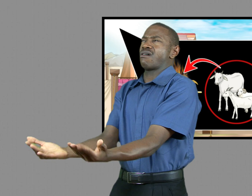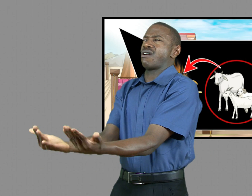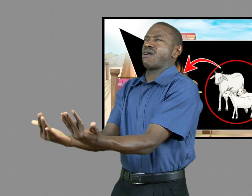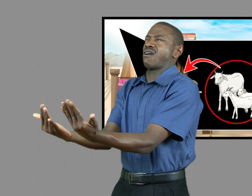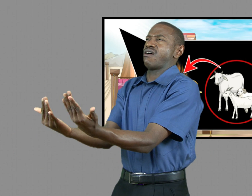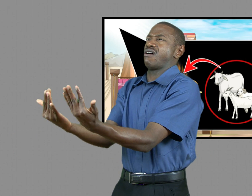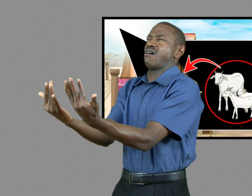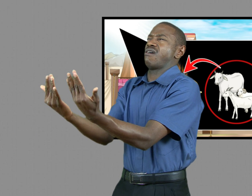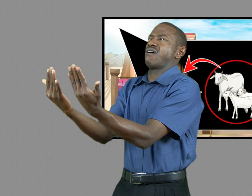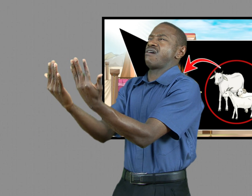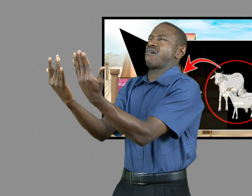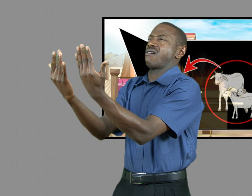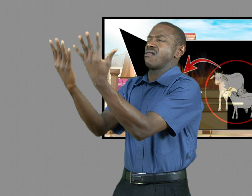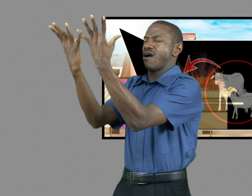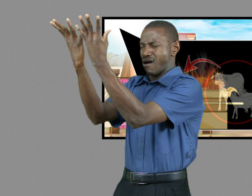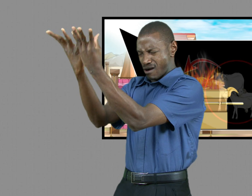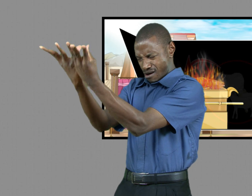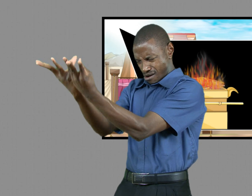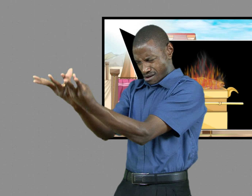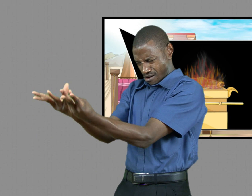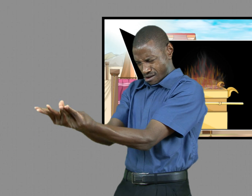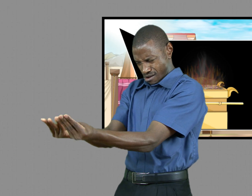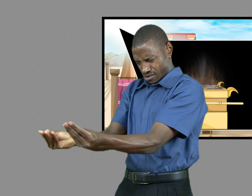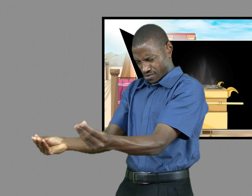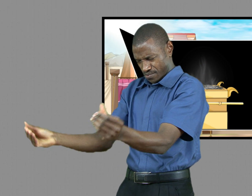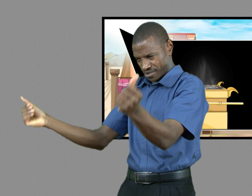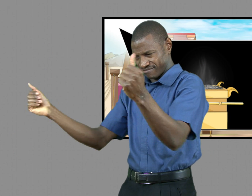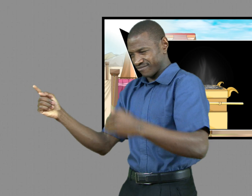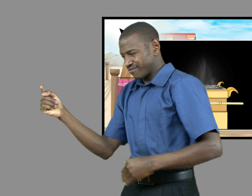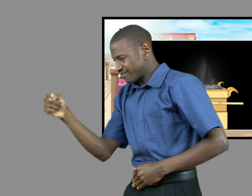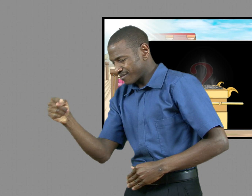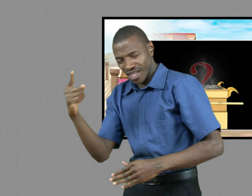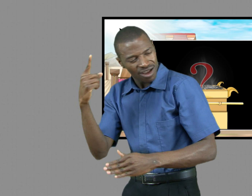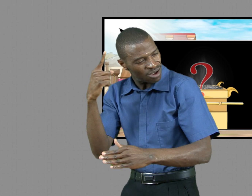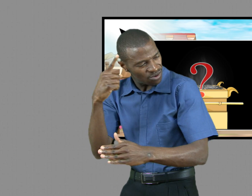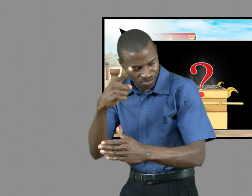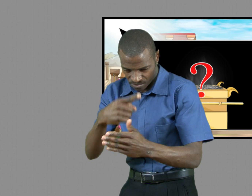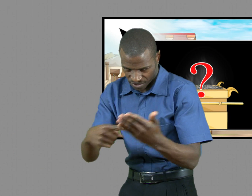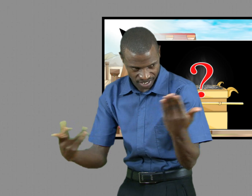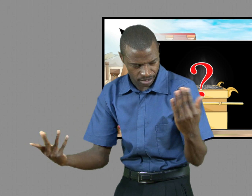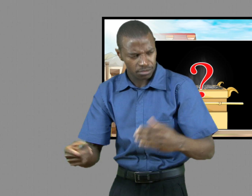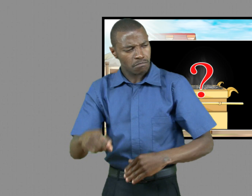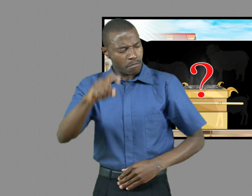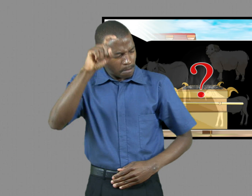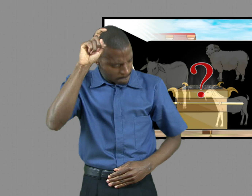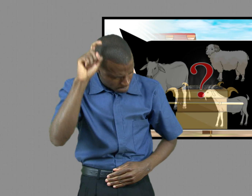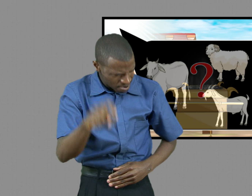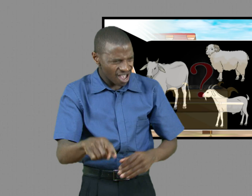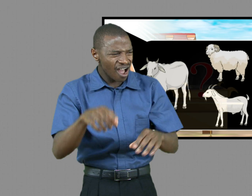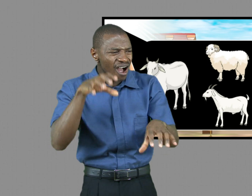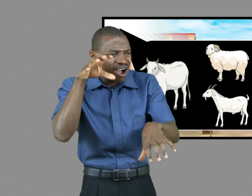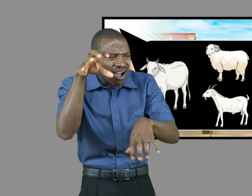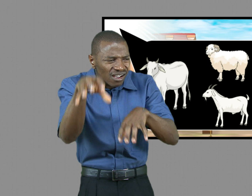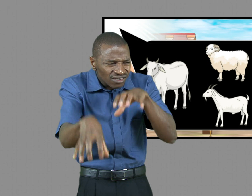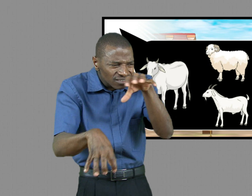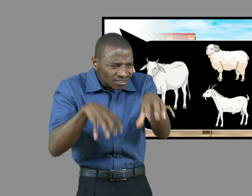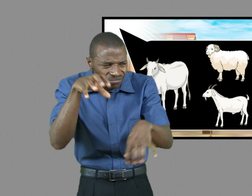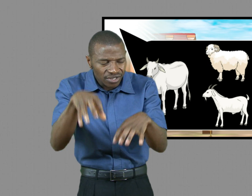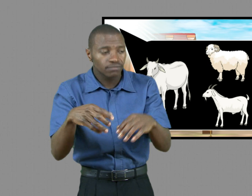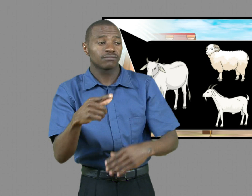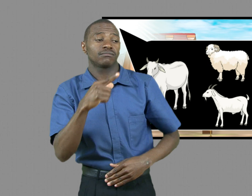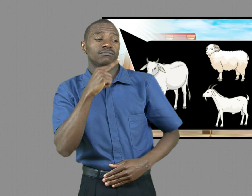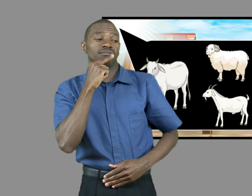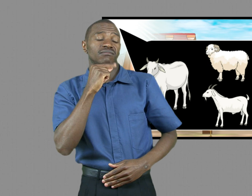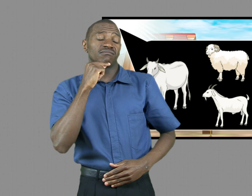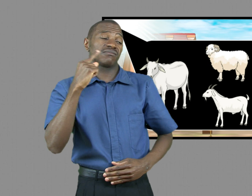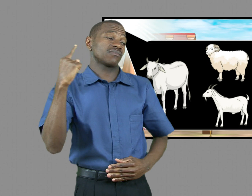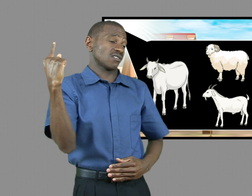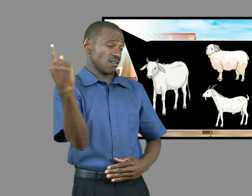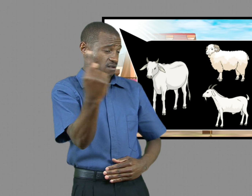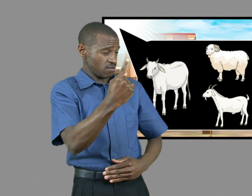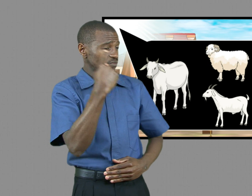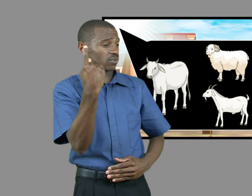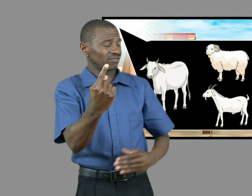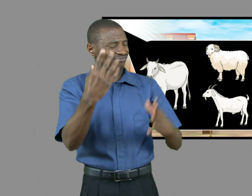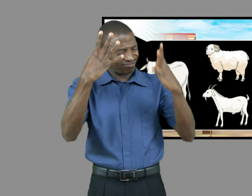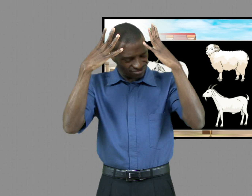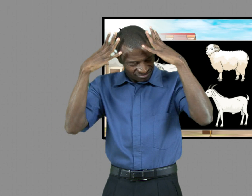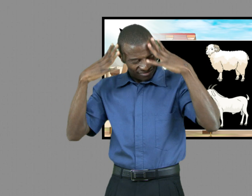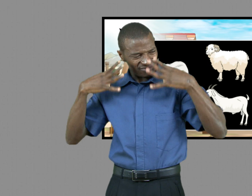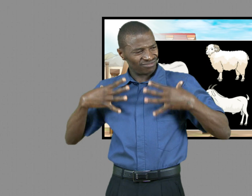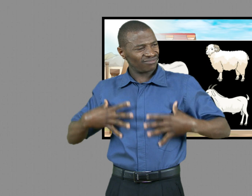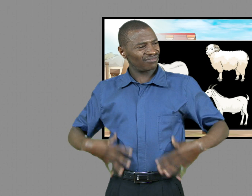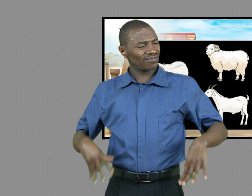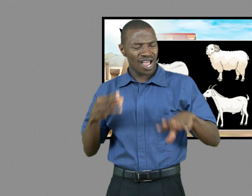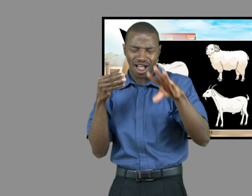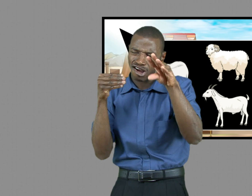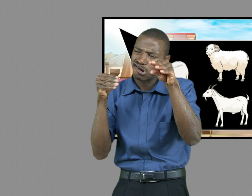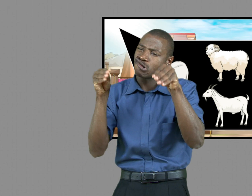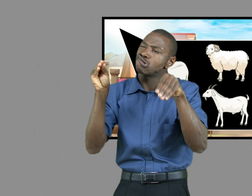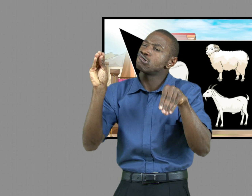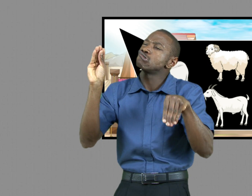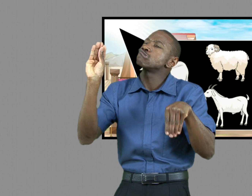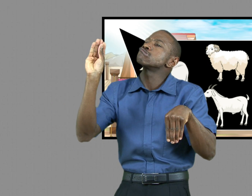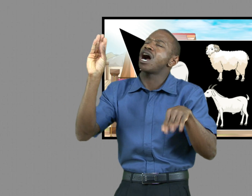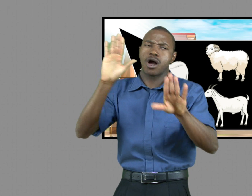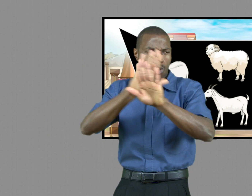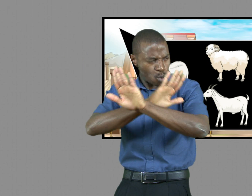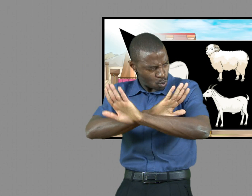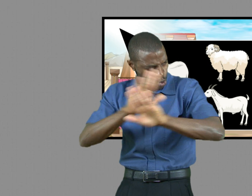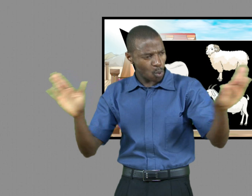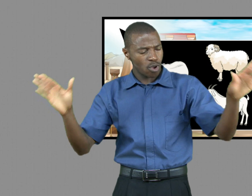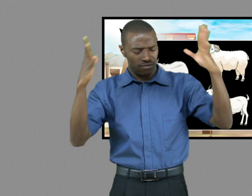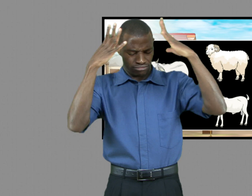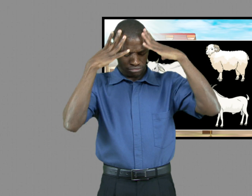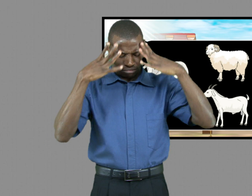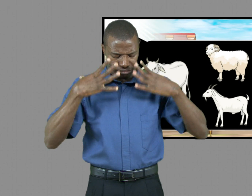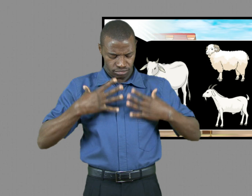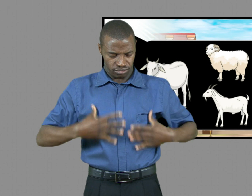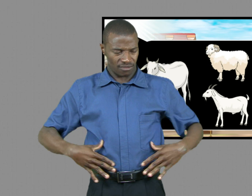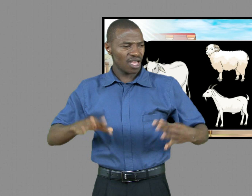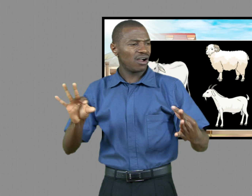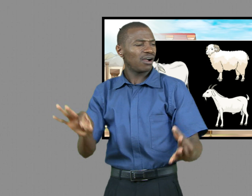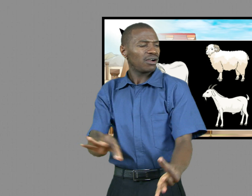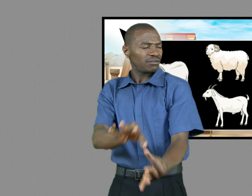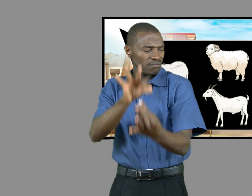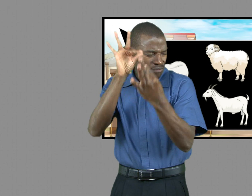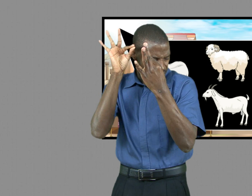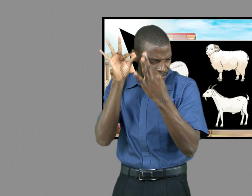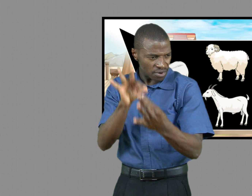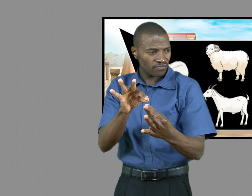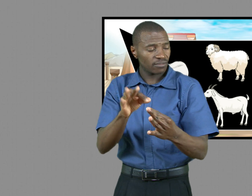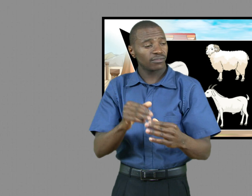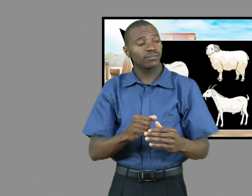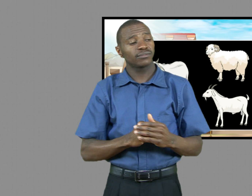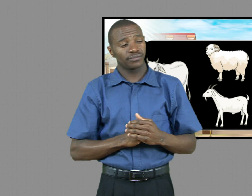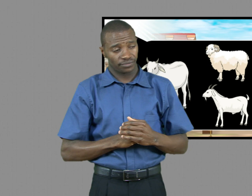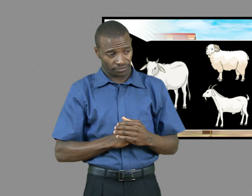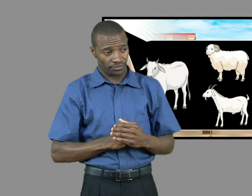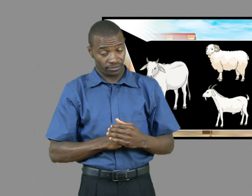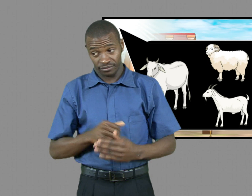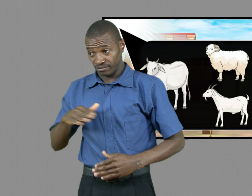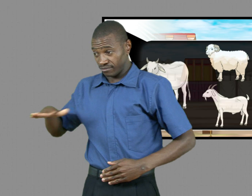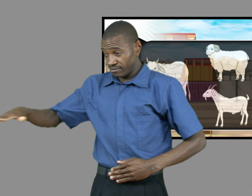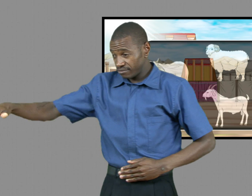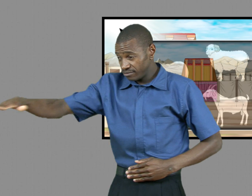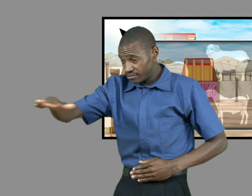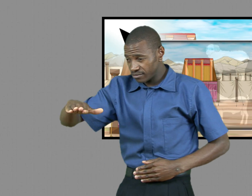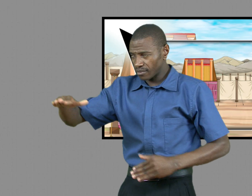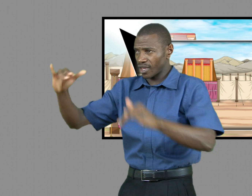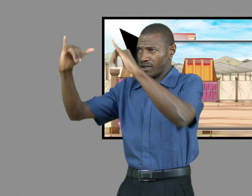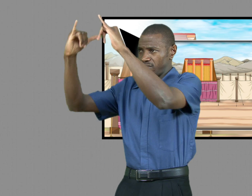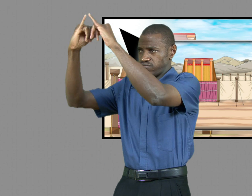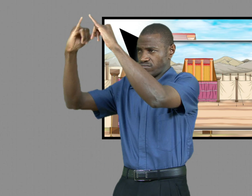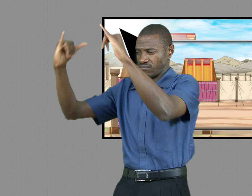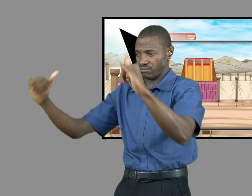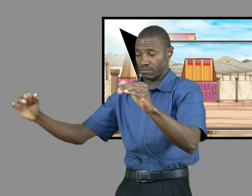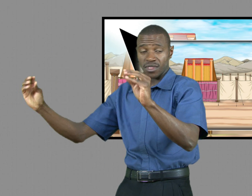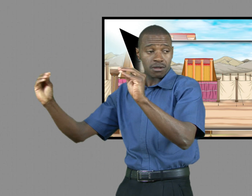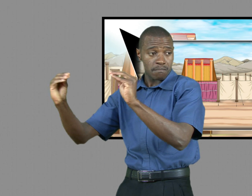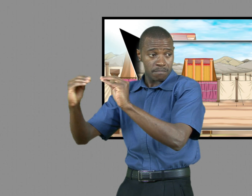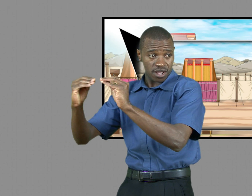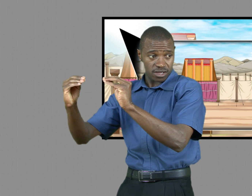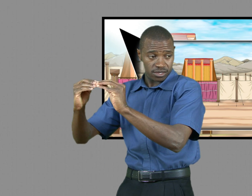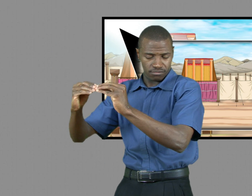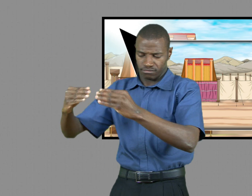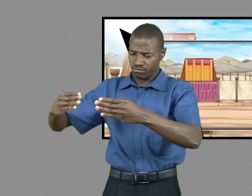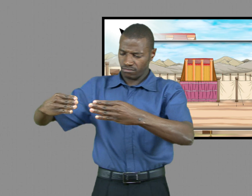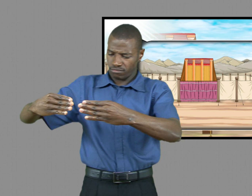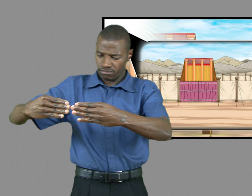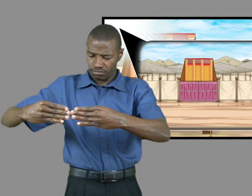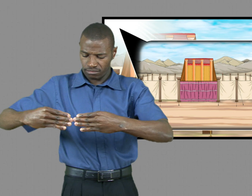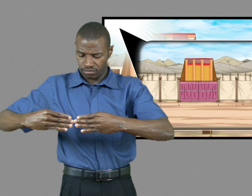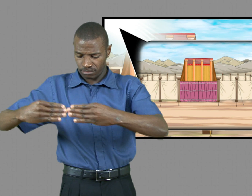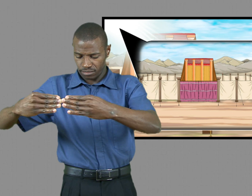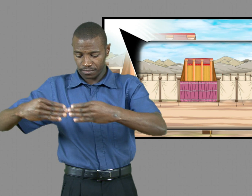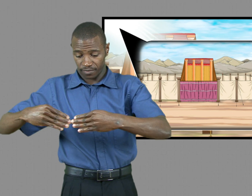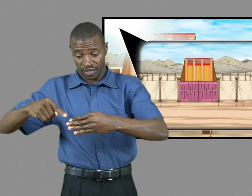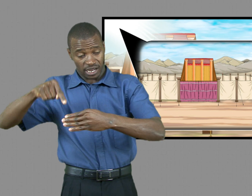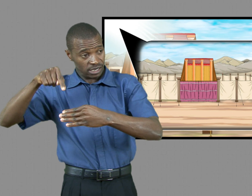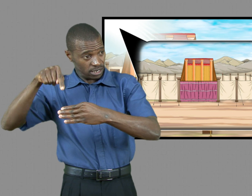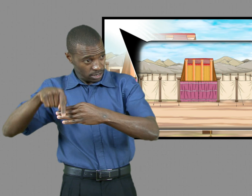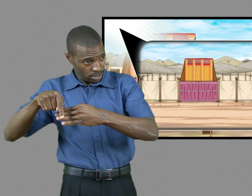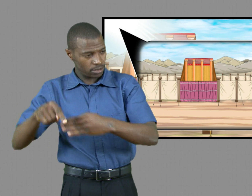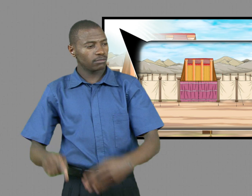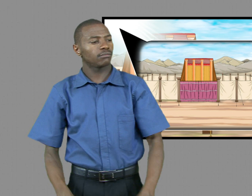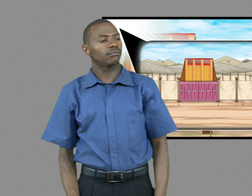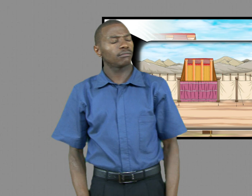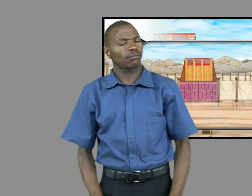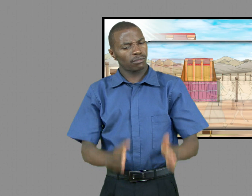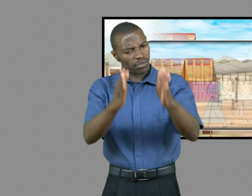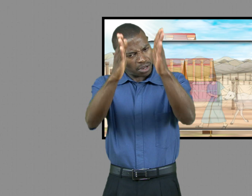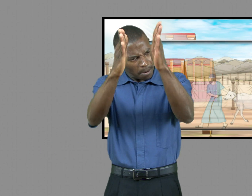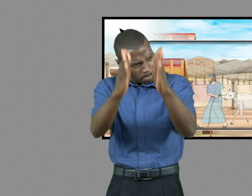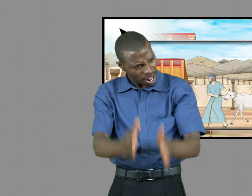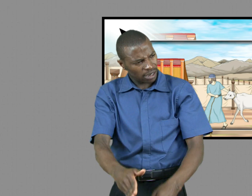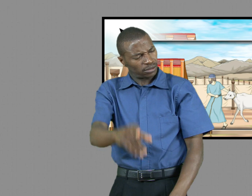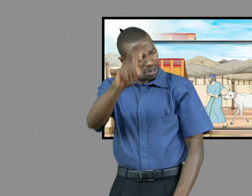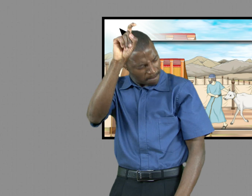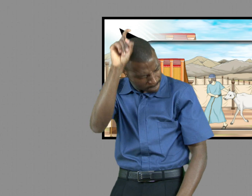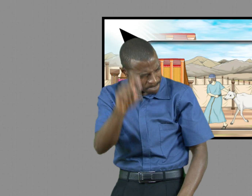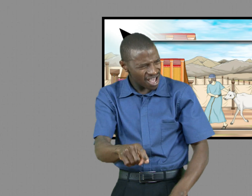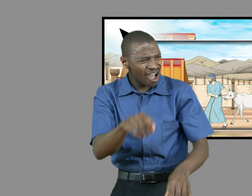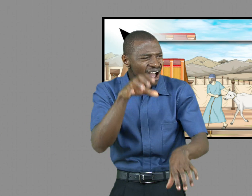If one’s offering is a burnt offering from the herd, he is to present an unblemished male.